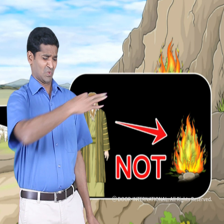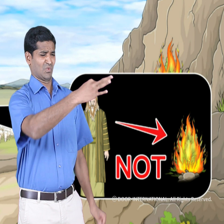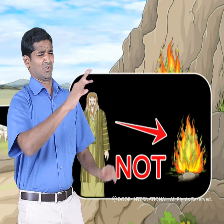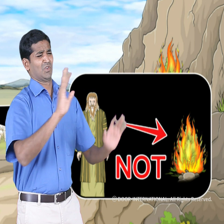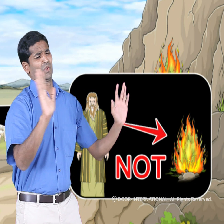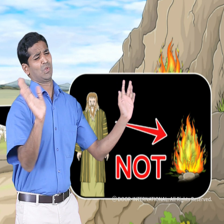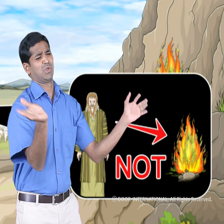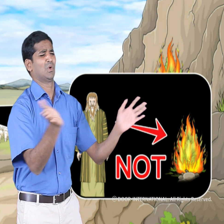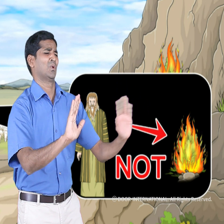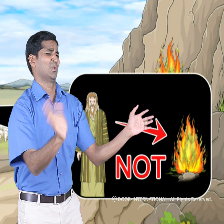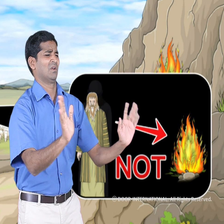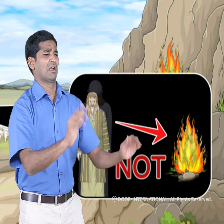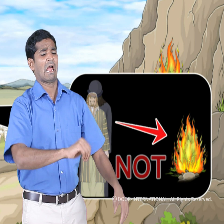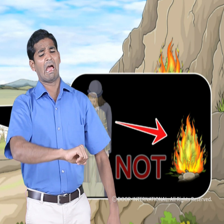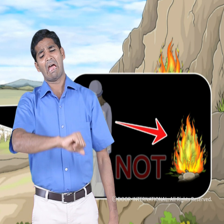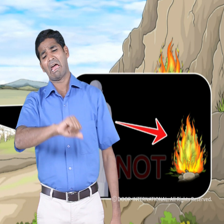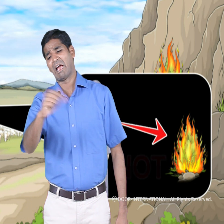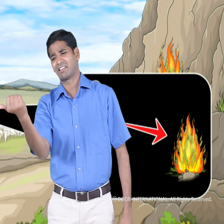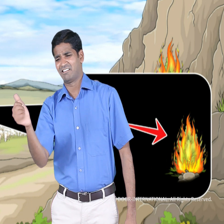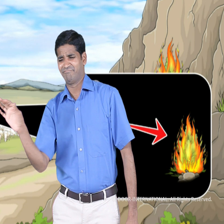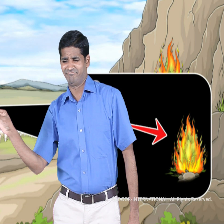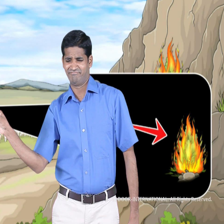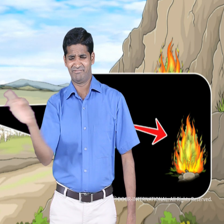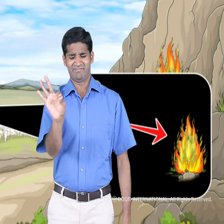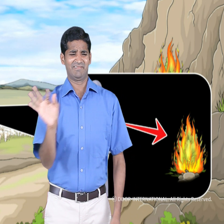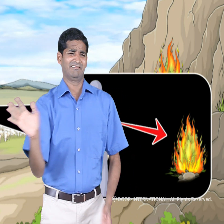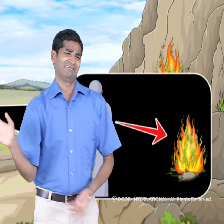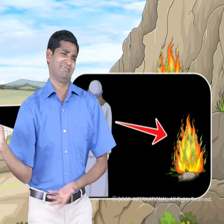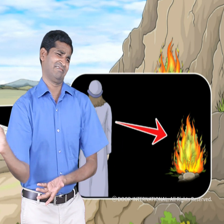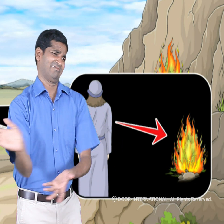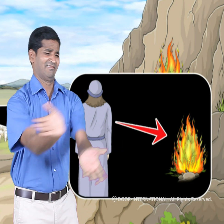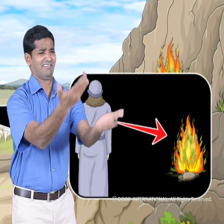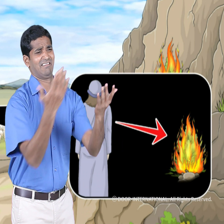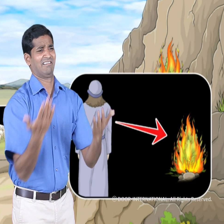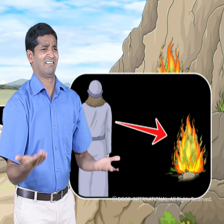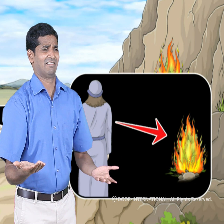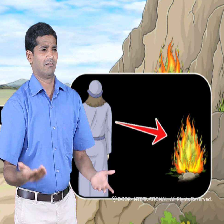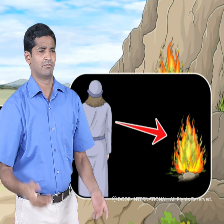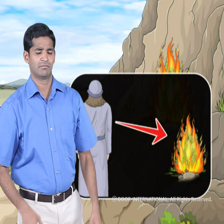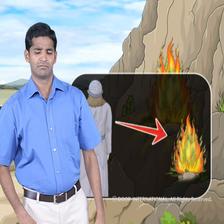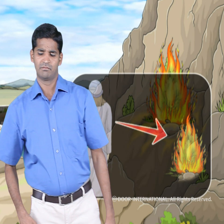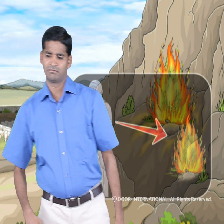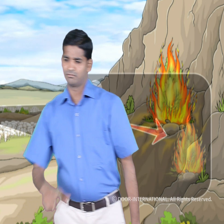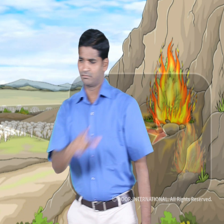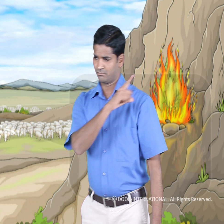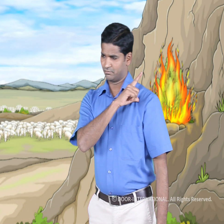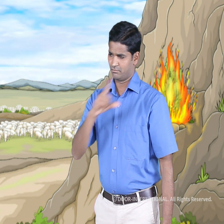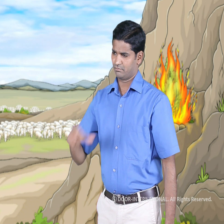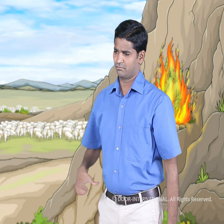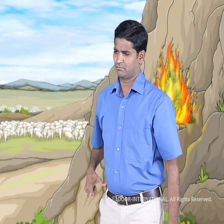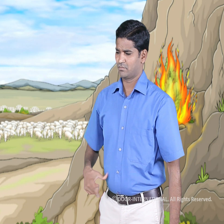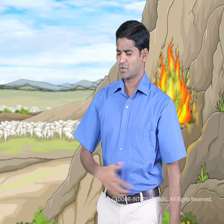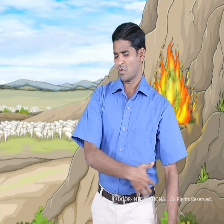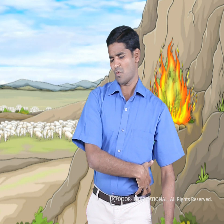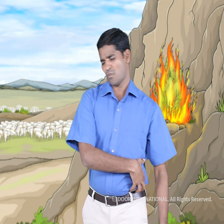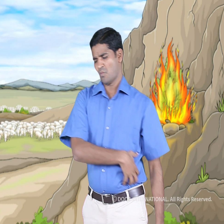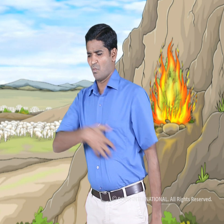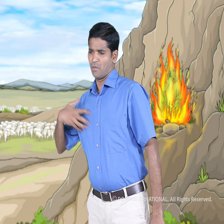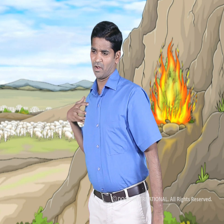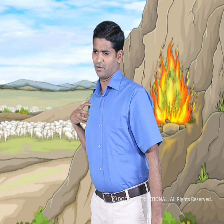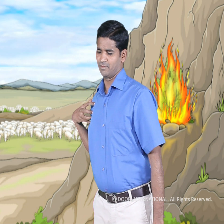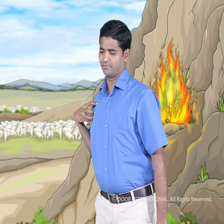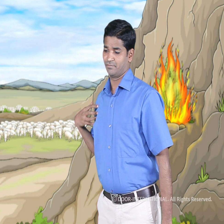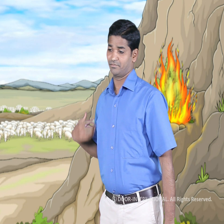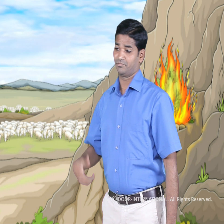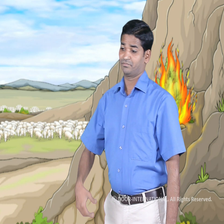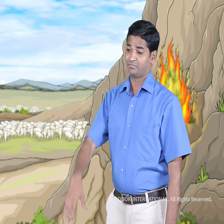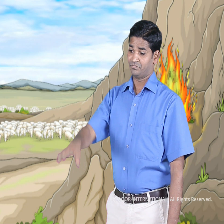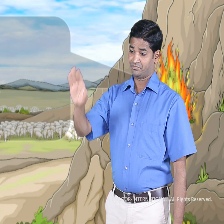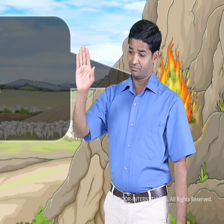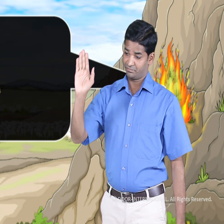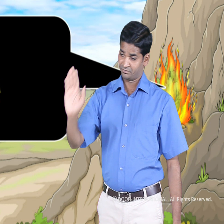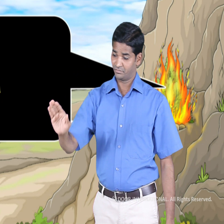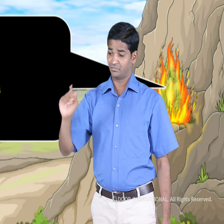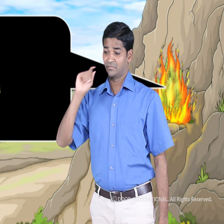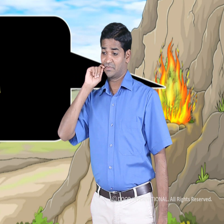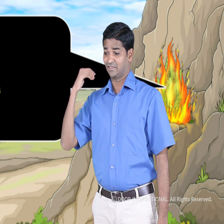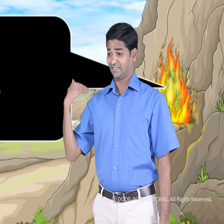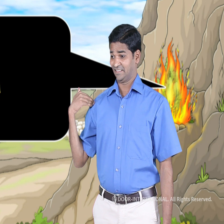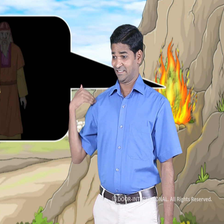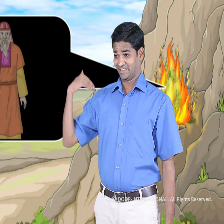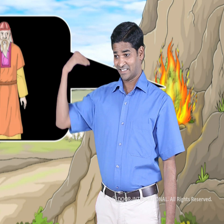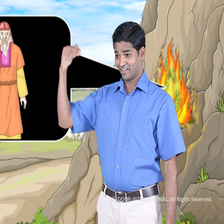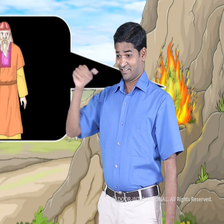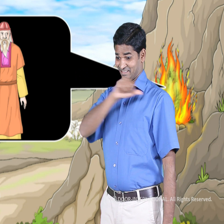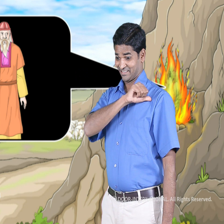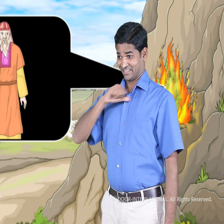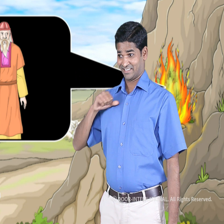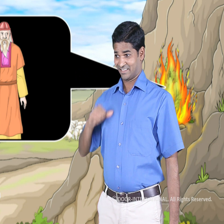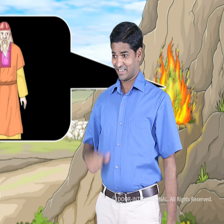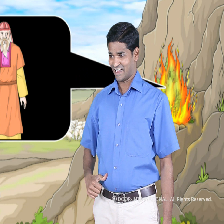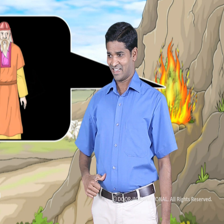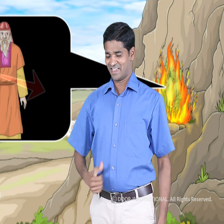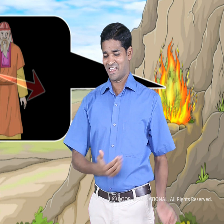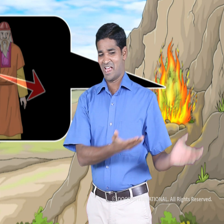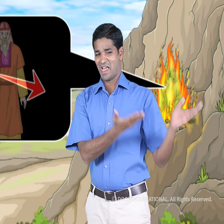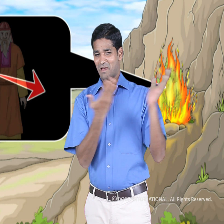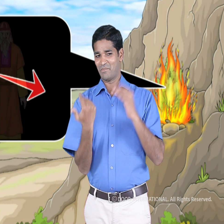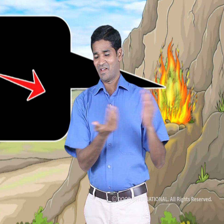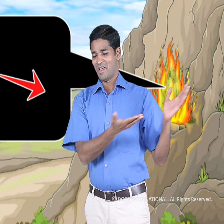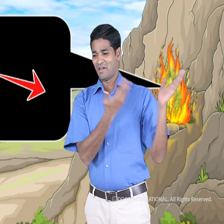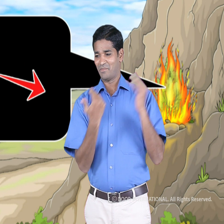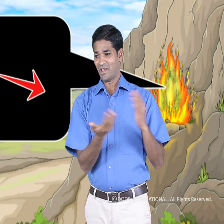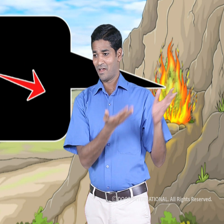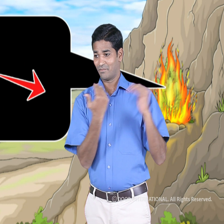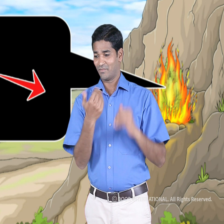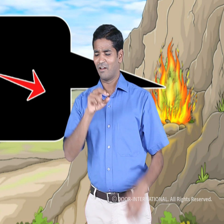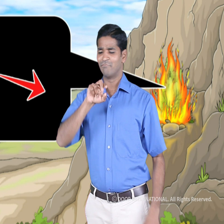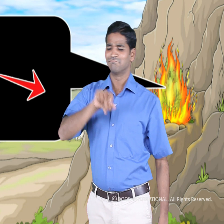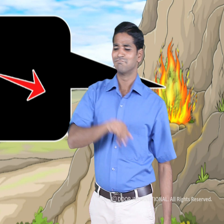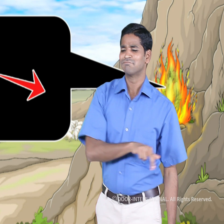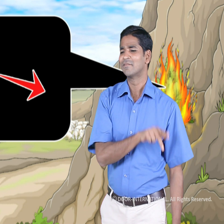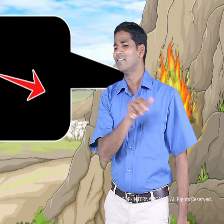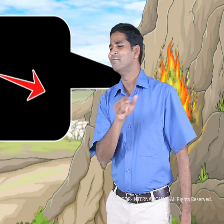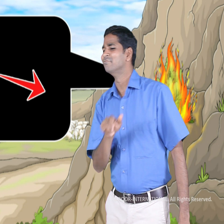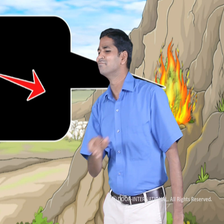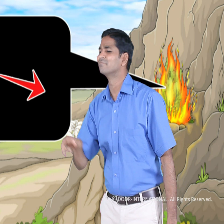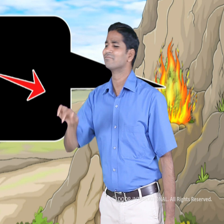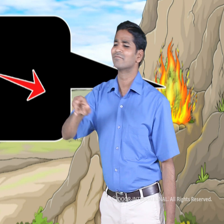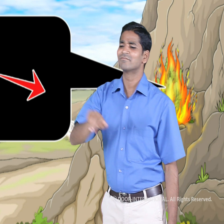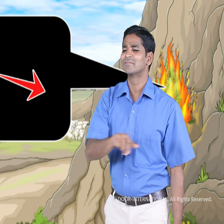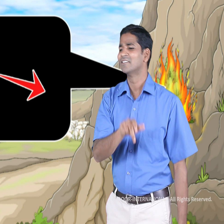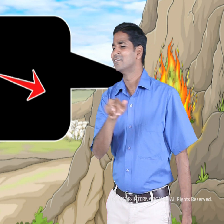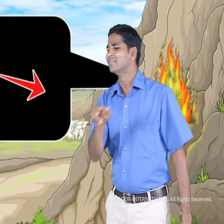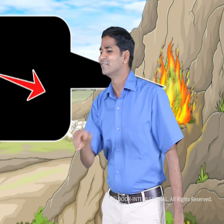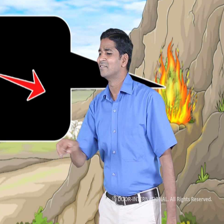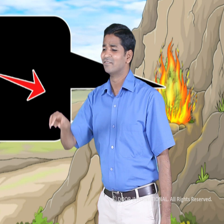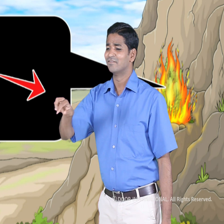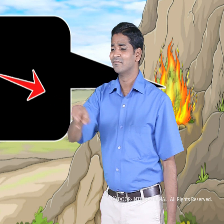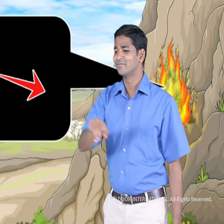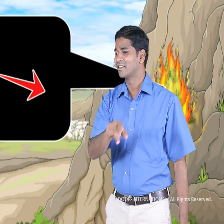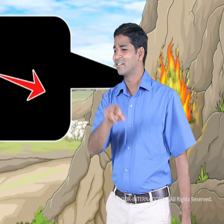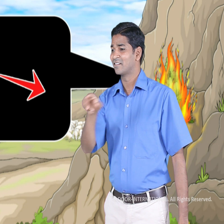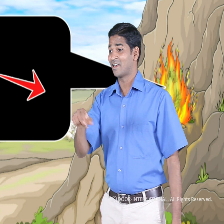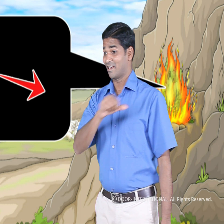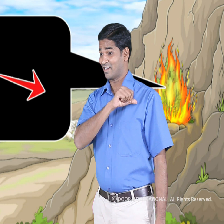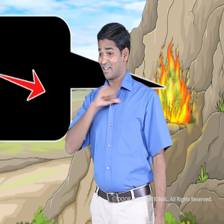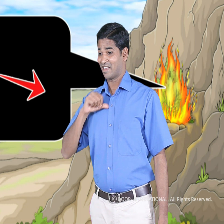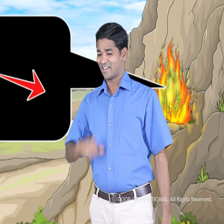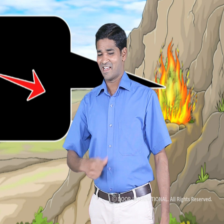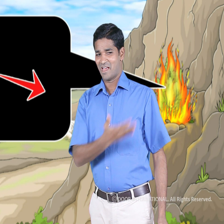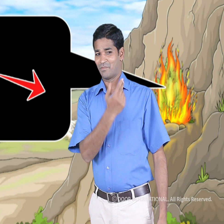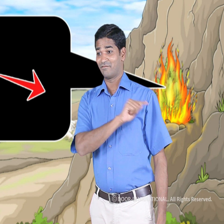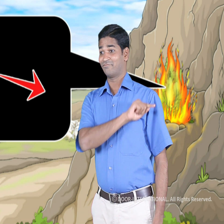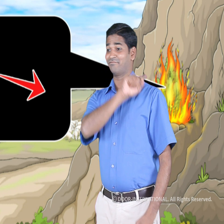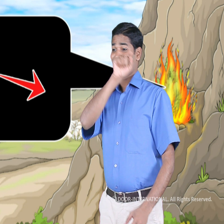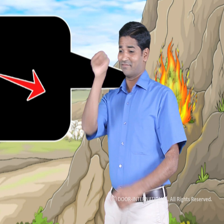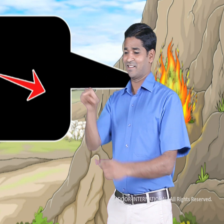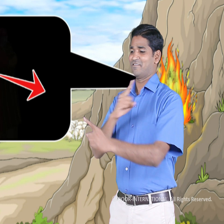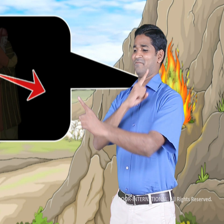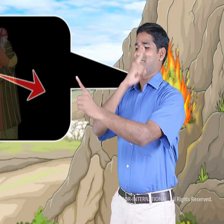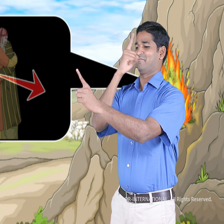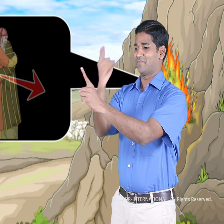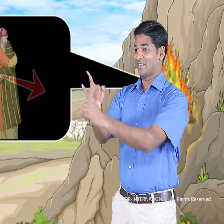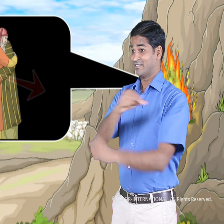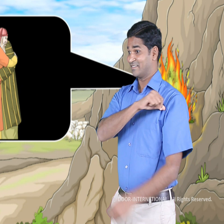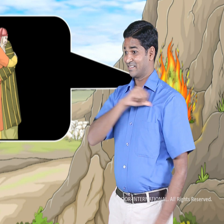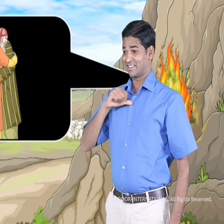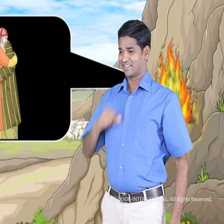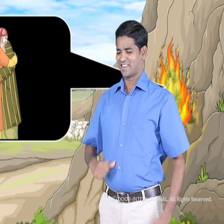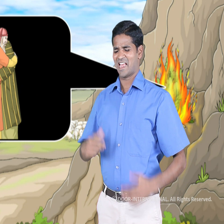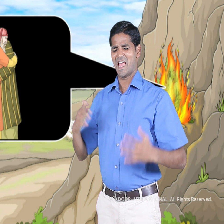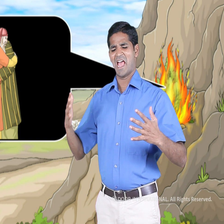Then the anger of the LORD burned against Moses, and He said, “Is not Aaron the Levite your brother? I know that he can speak well, and he is now on his way to meet you.